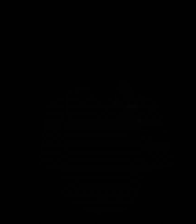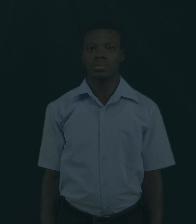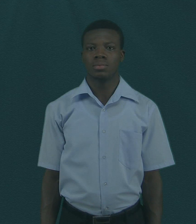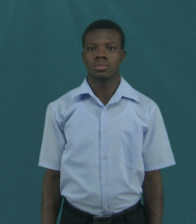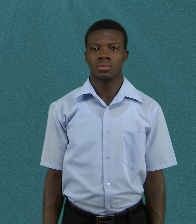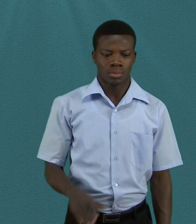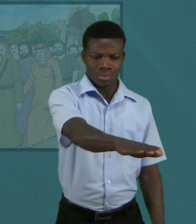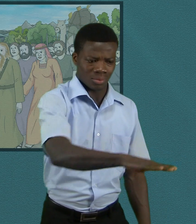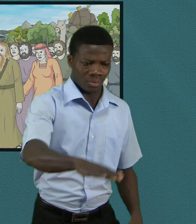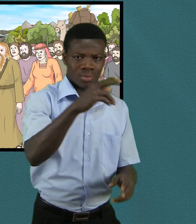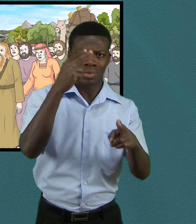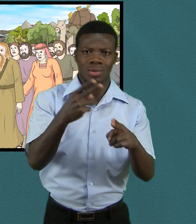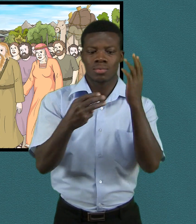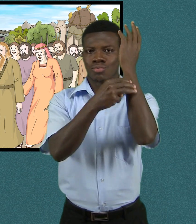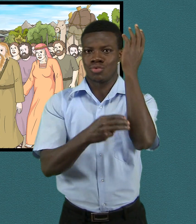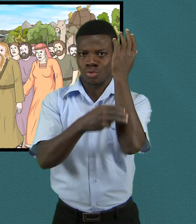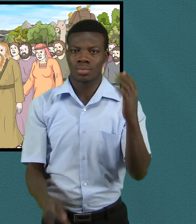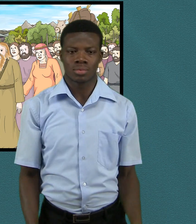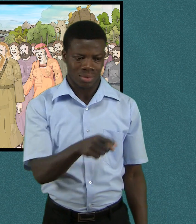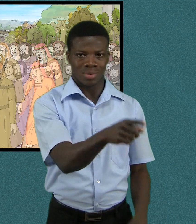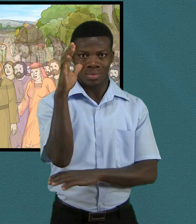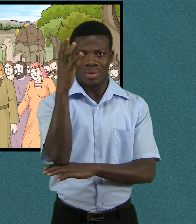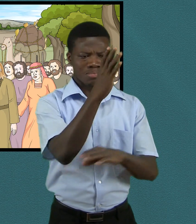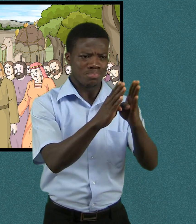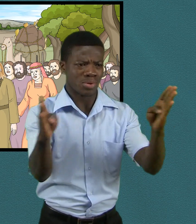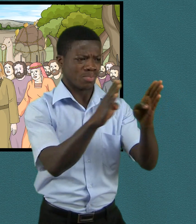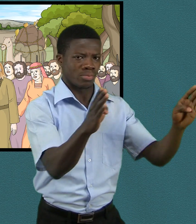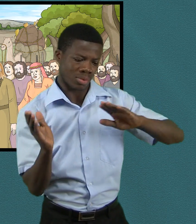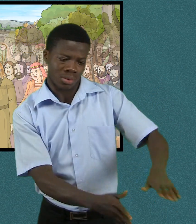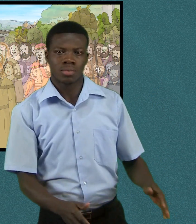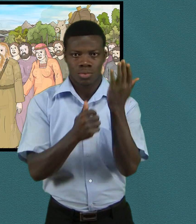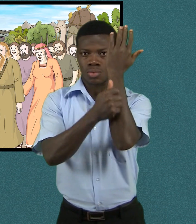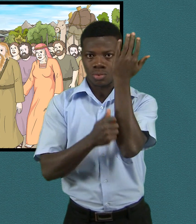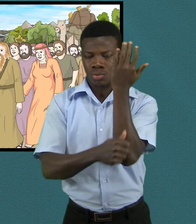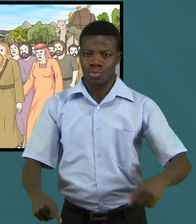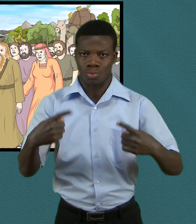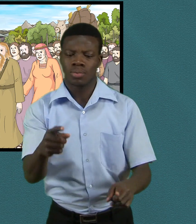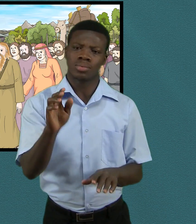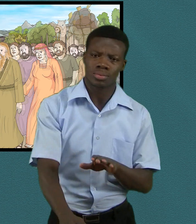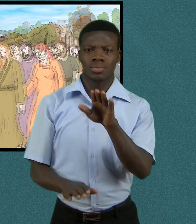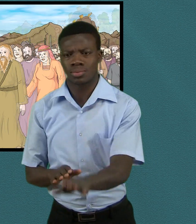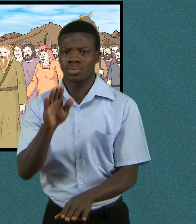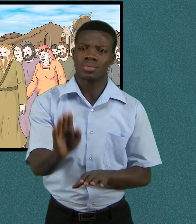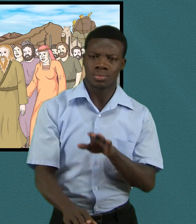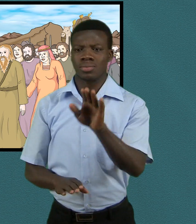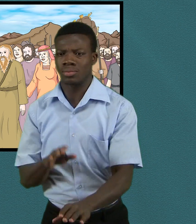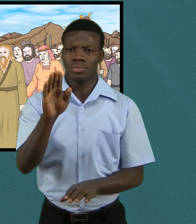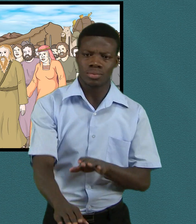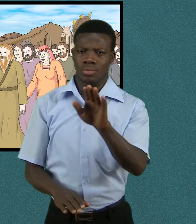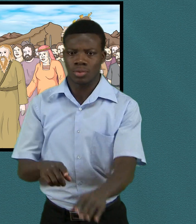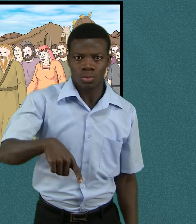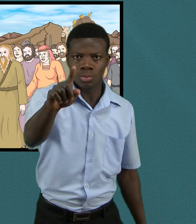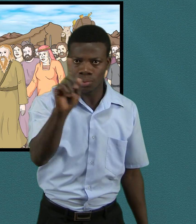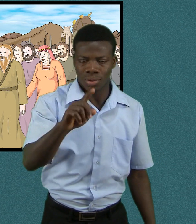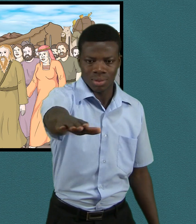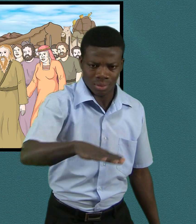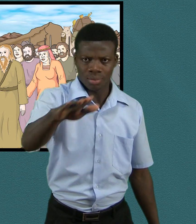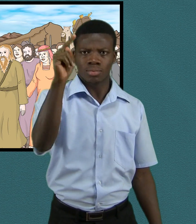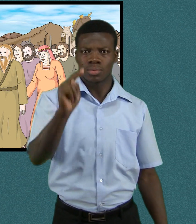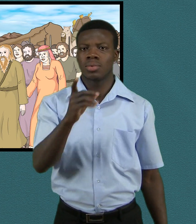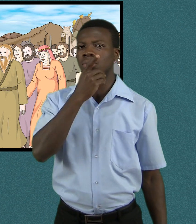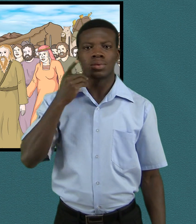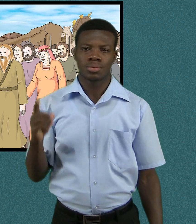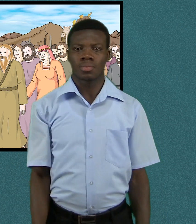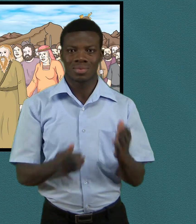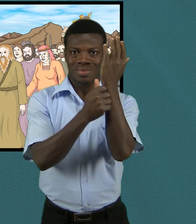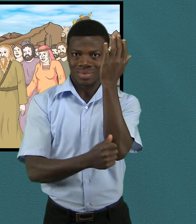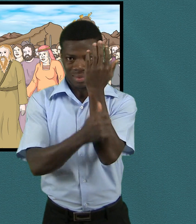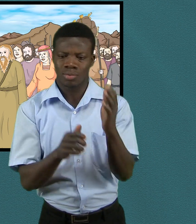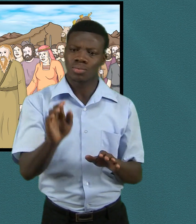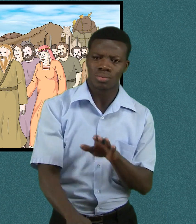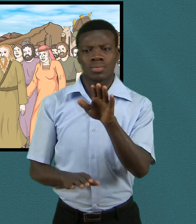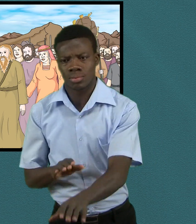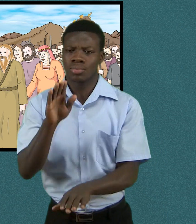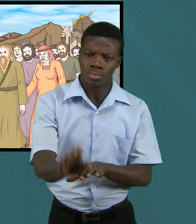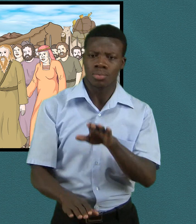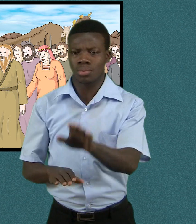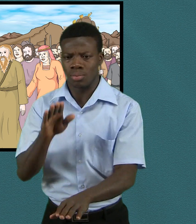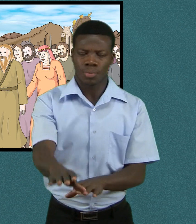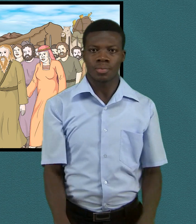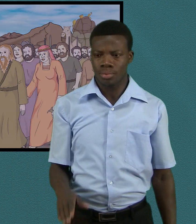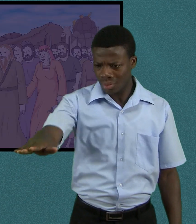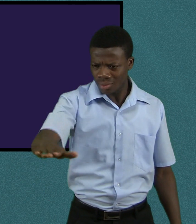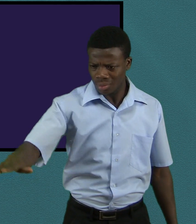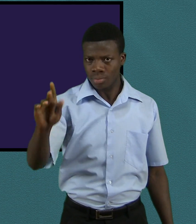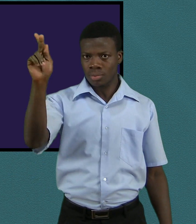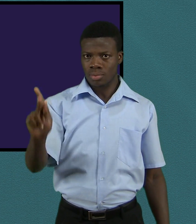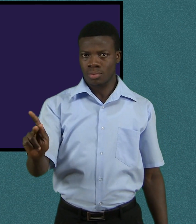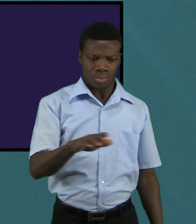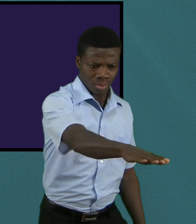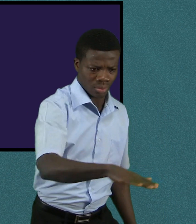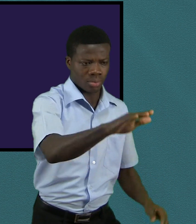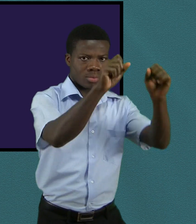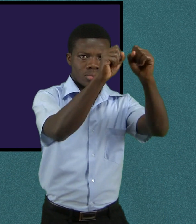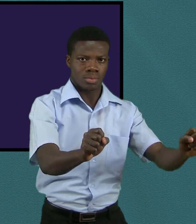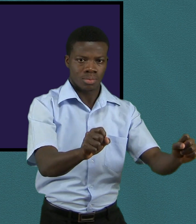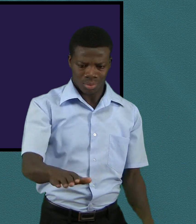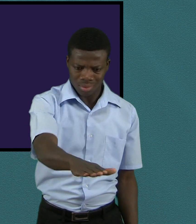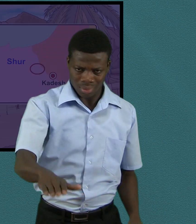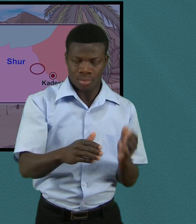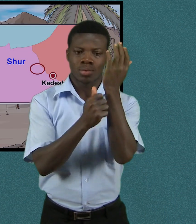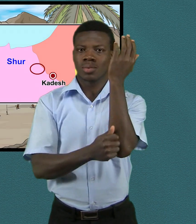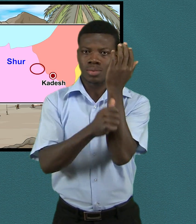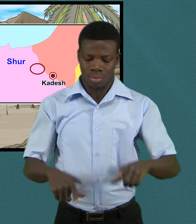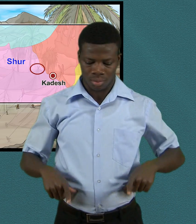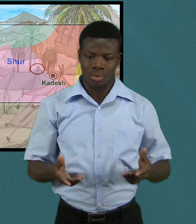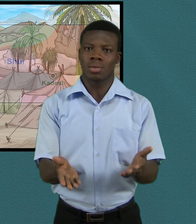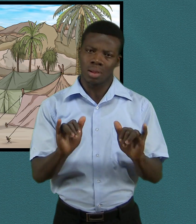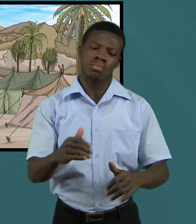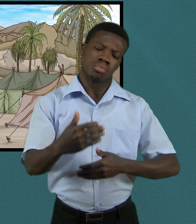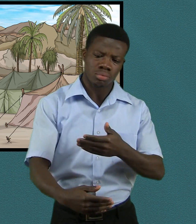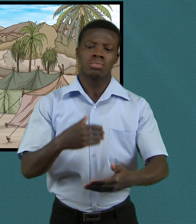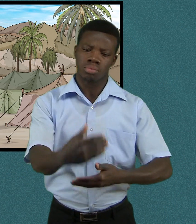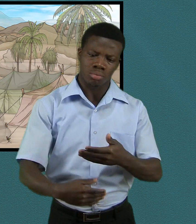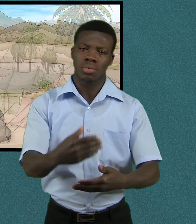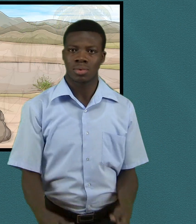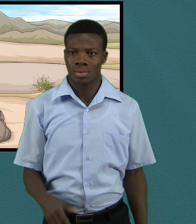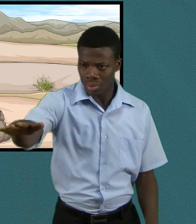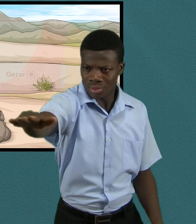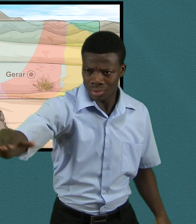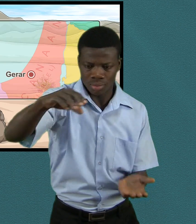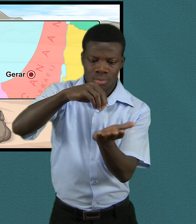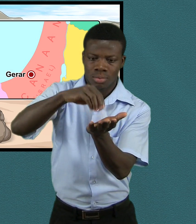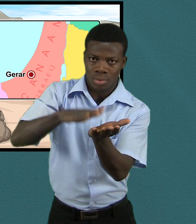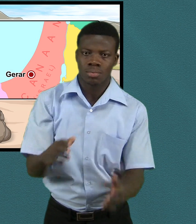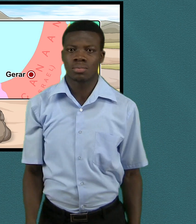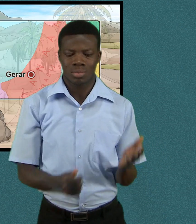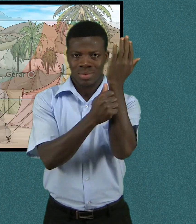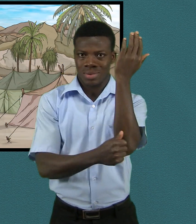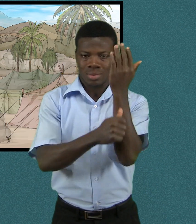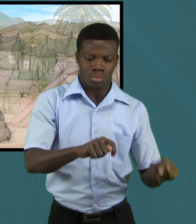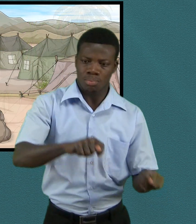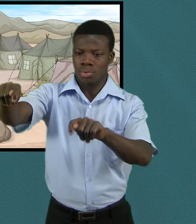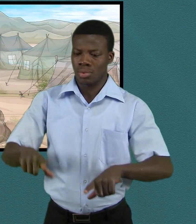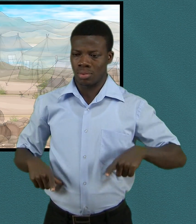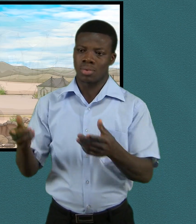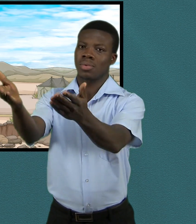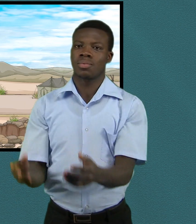Now Abraham journeyed from there to the region of the Negev and settled between Kadesh and Shur.